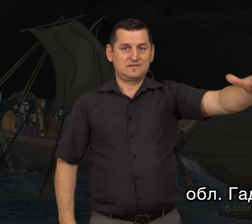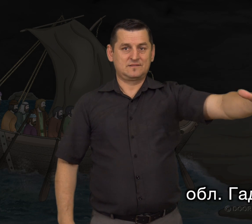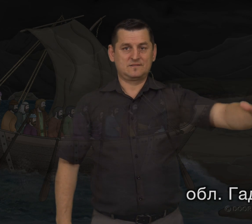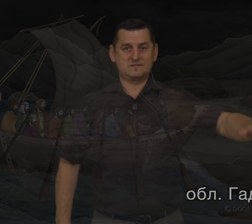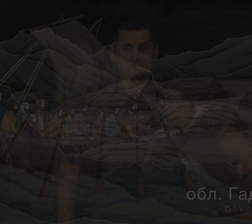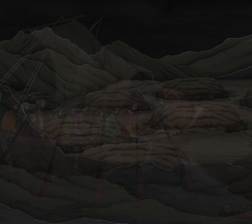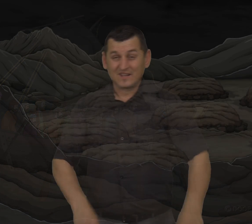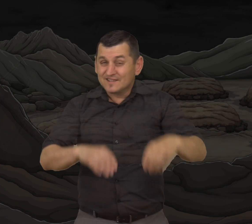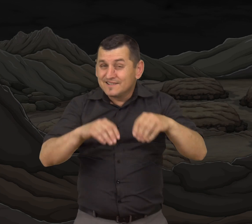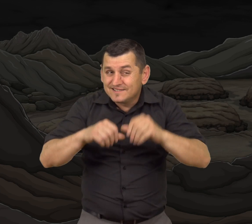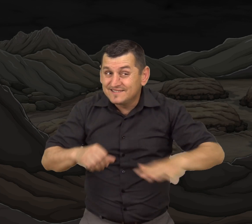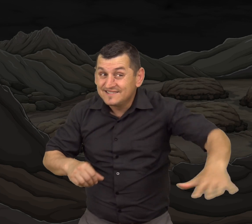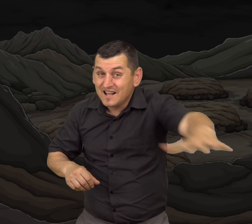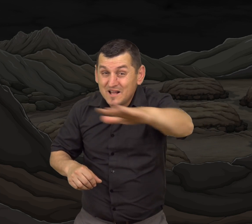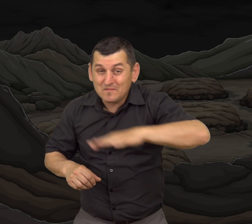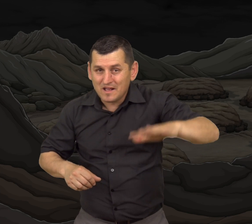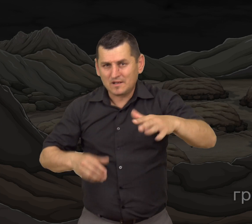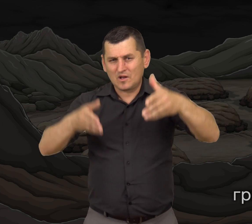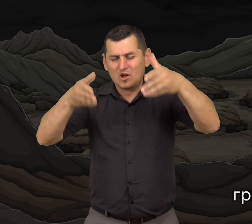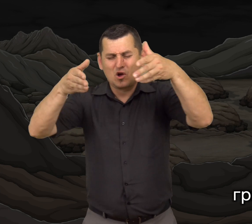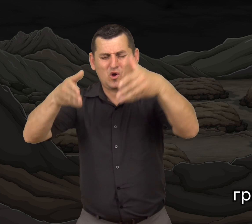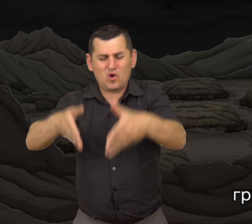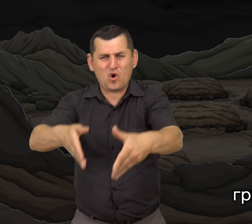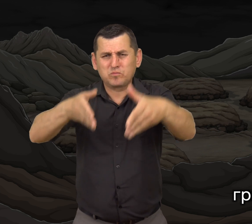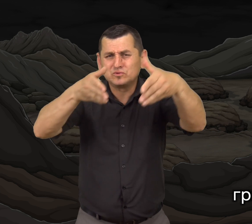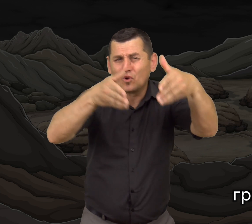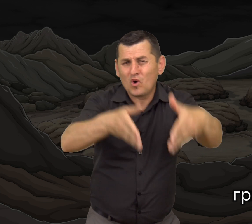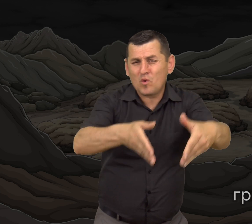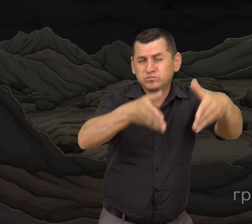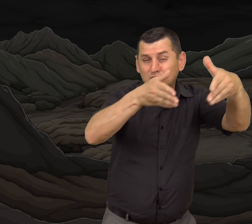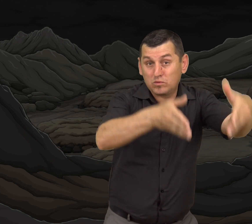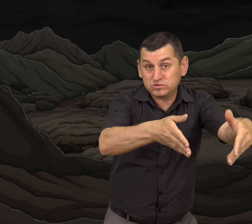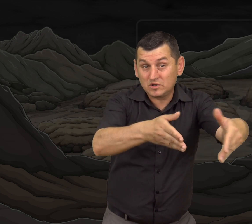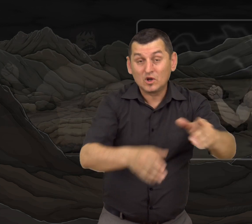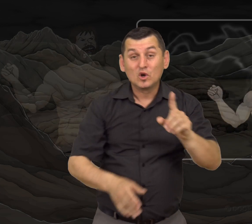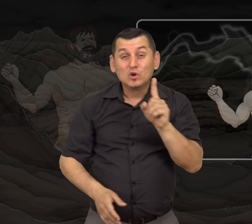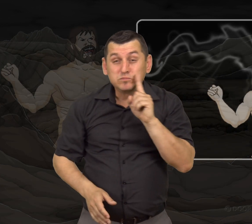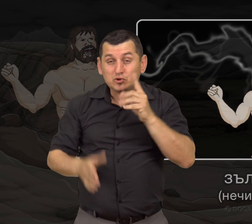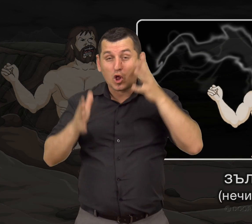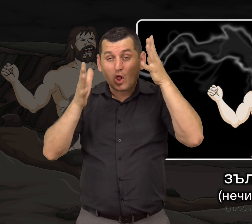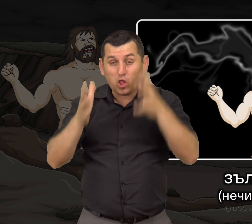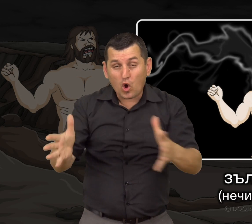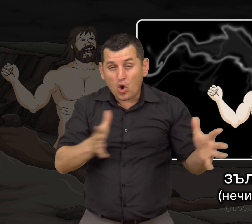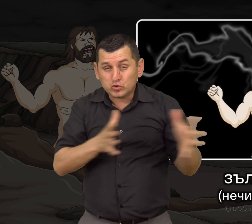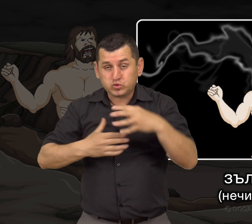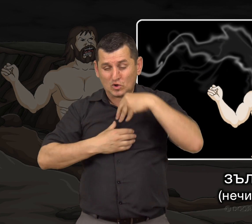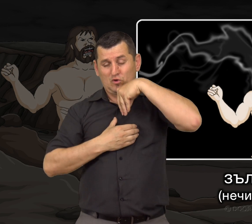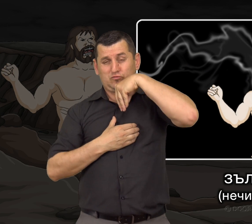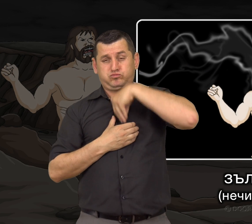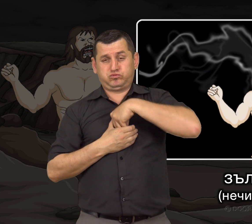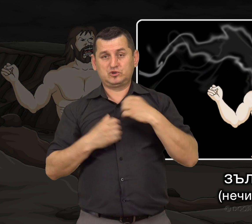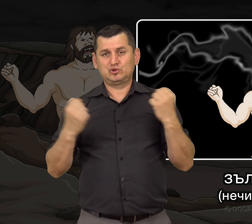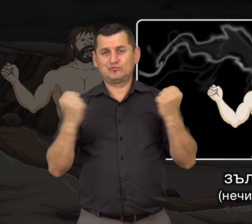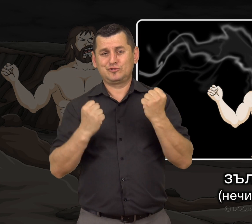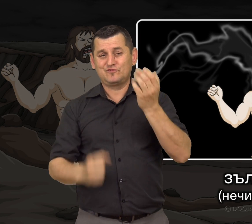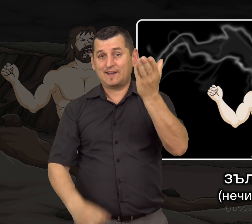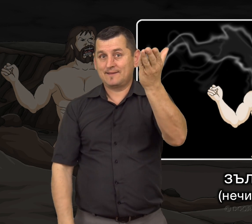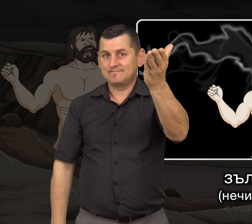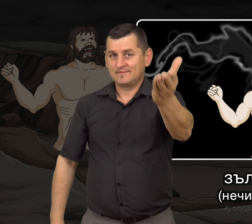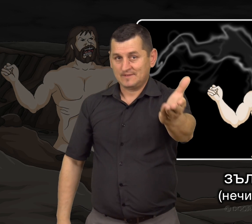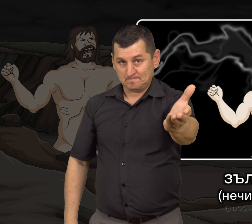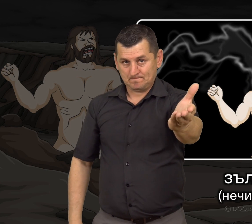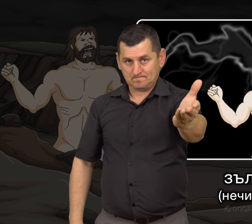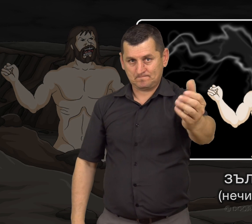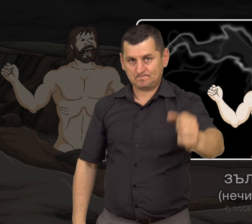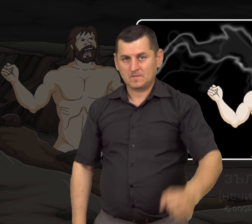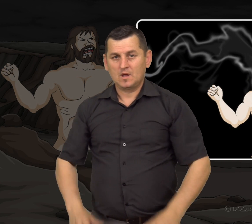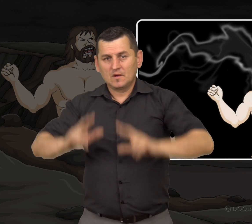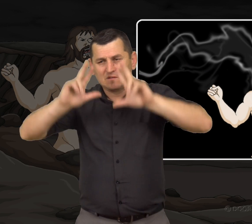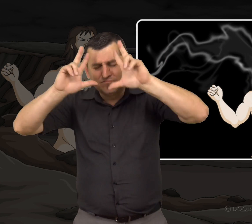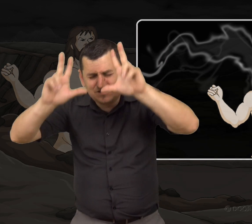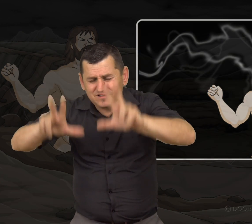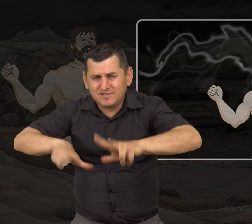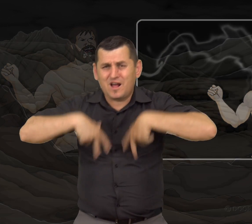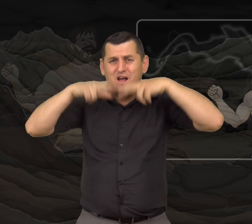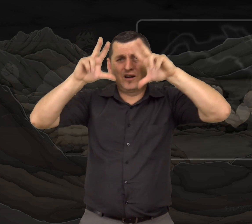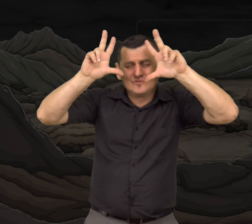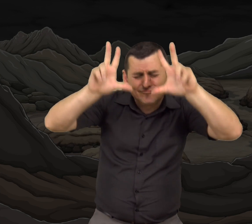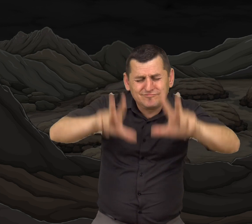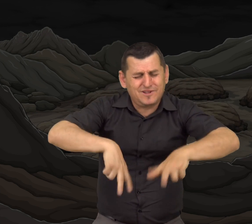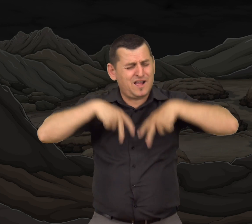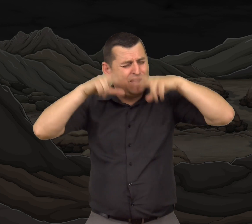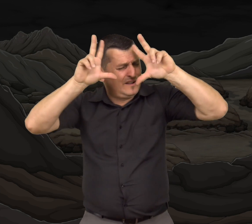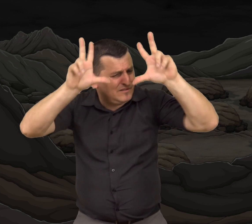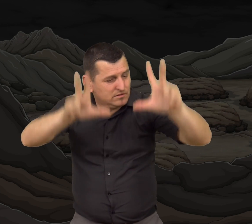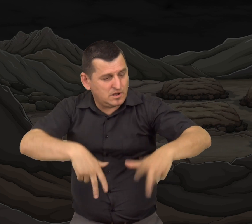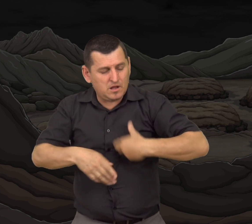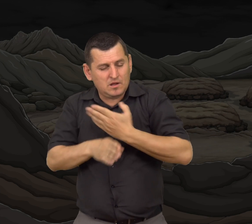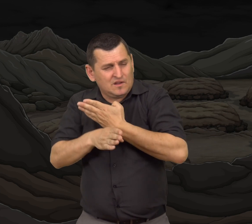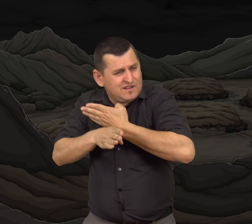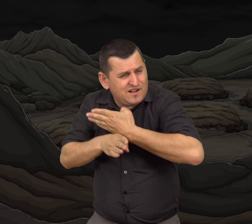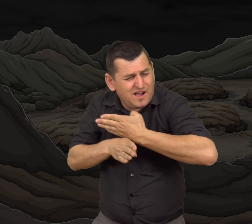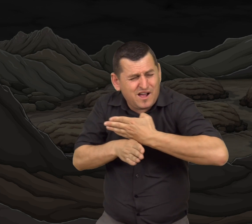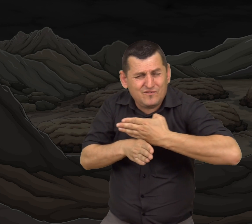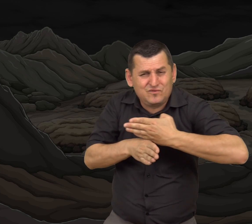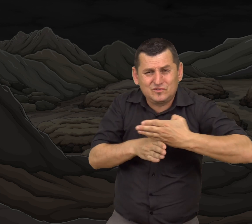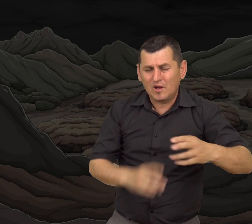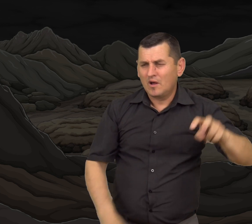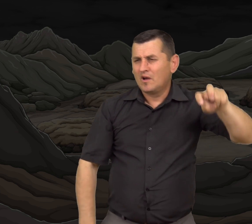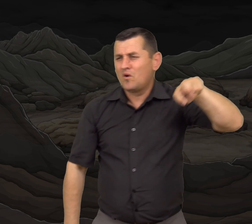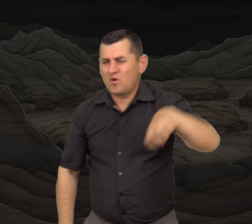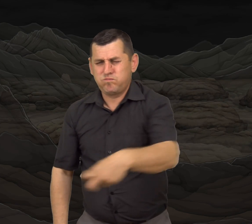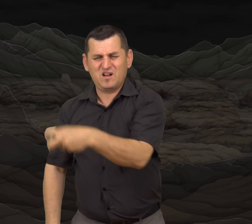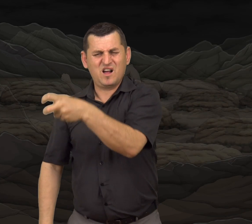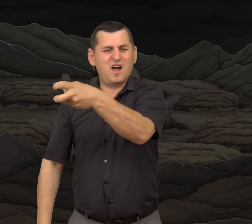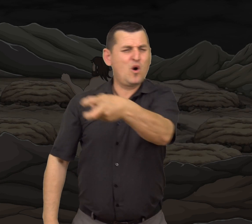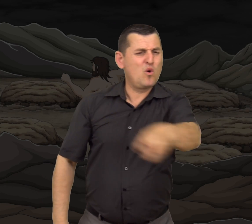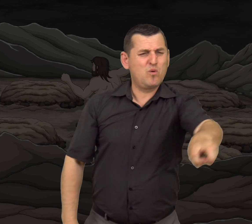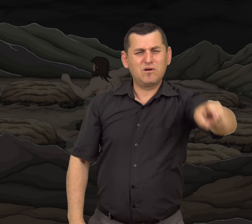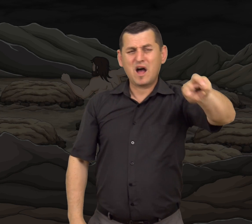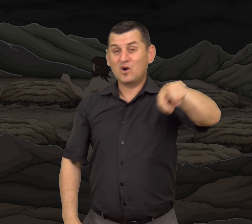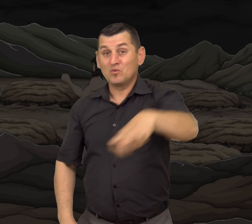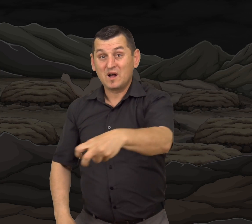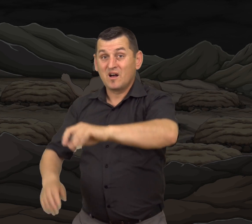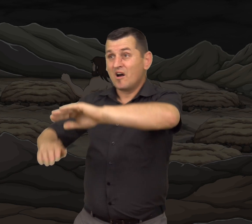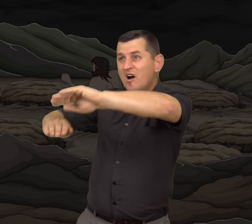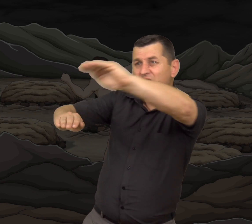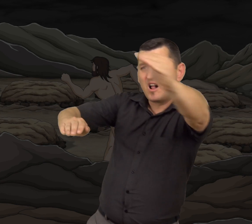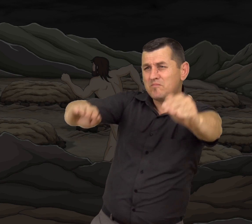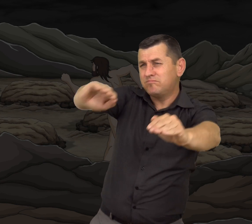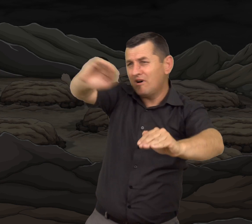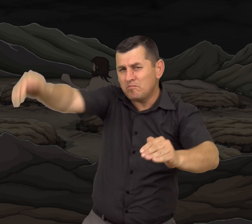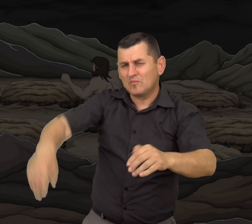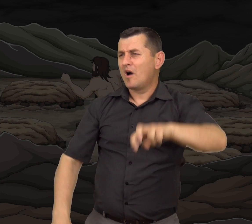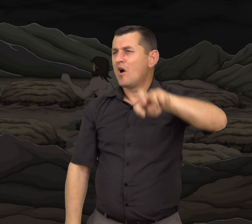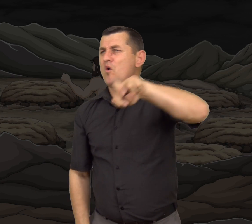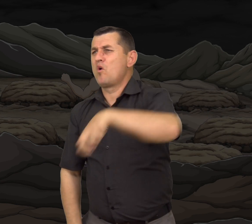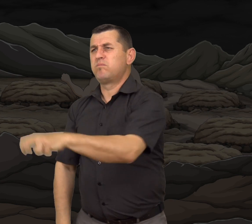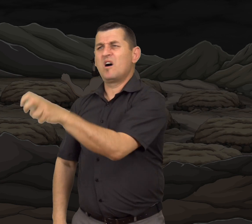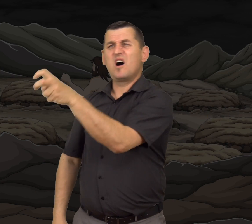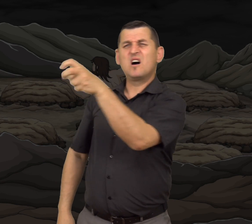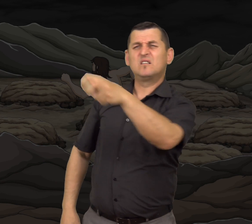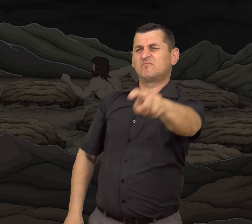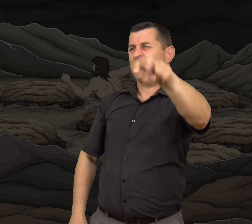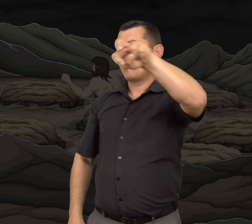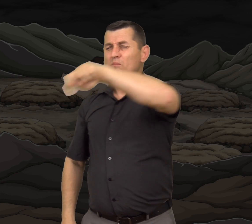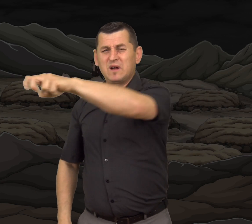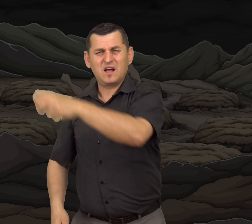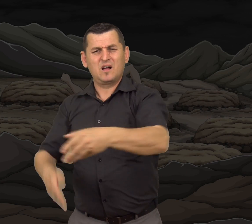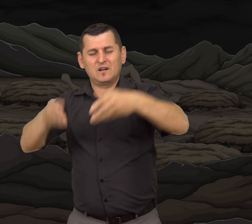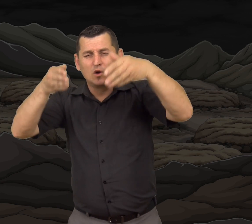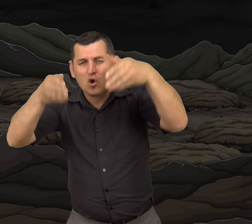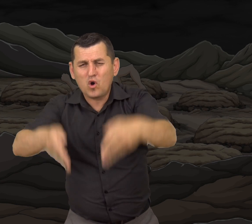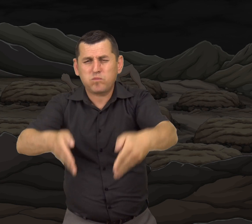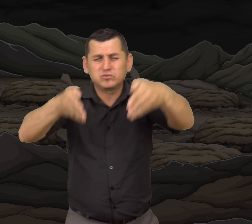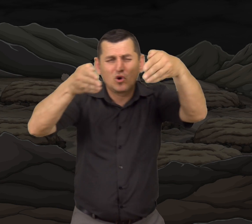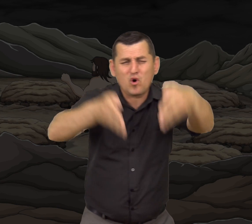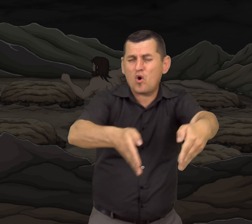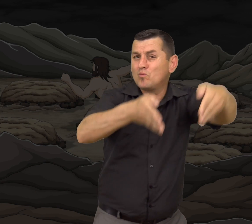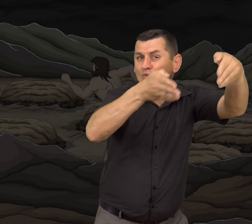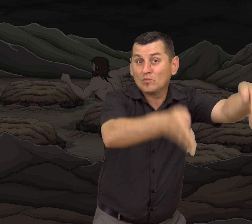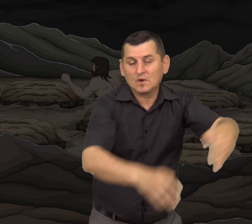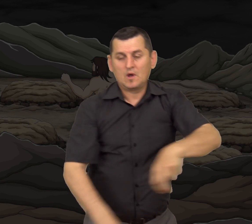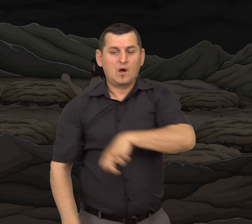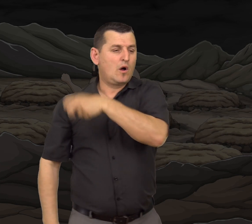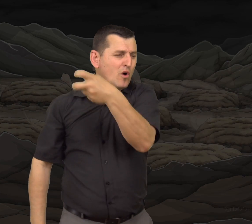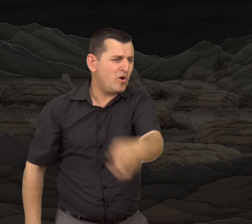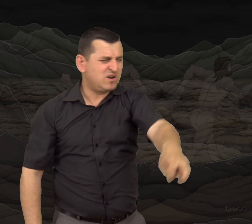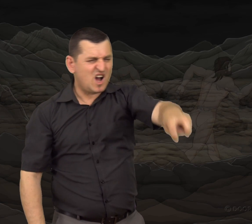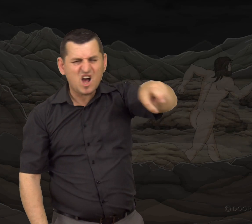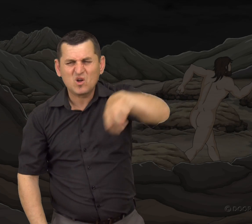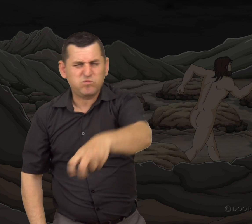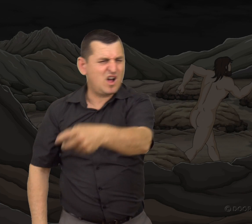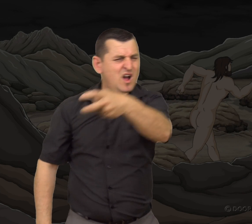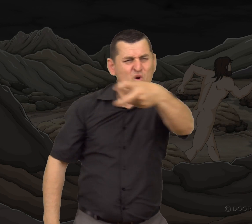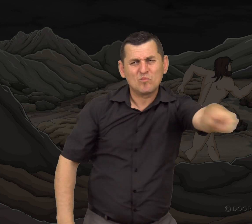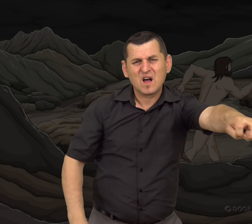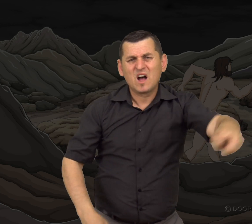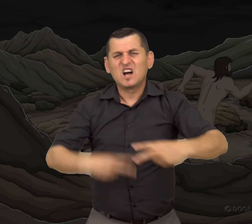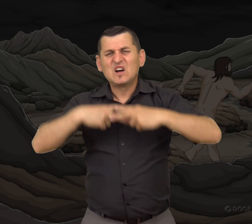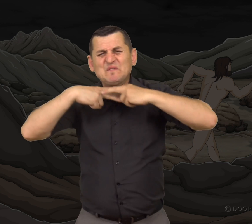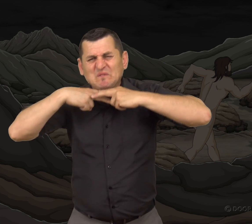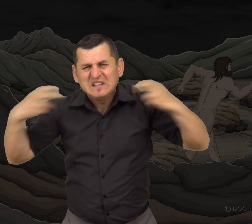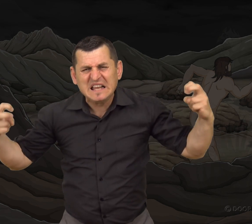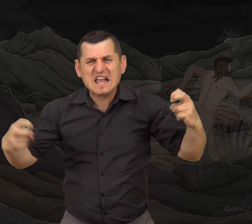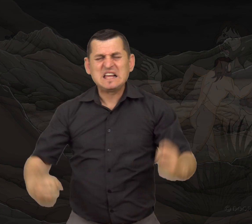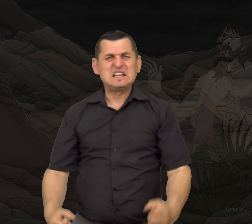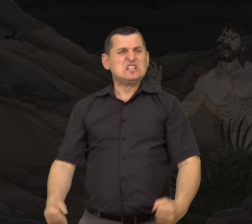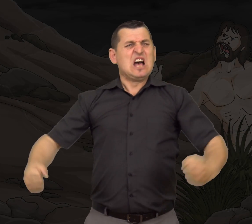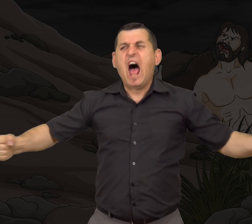As soon as Jesus got out of the boat, He was met by a man with an unclean spirit, who was coming from the tombs.